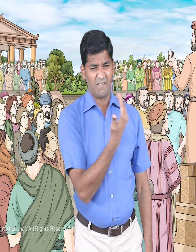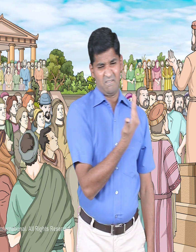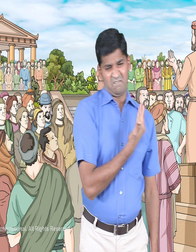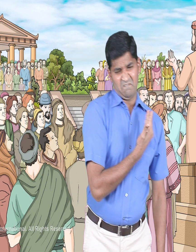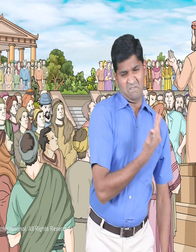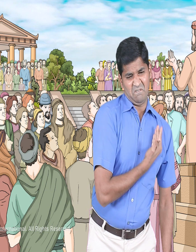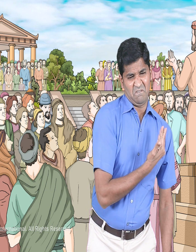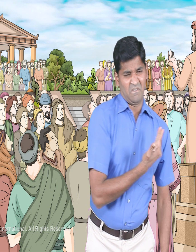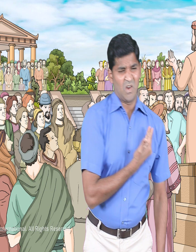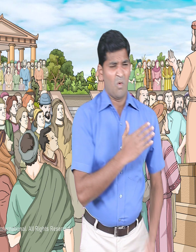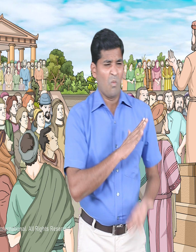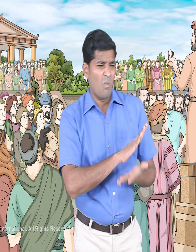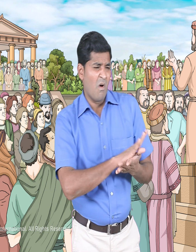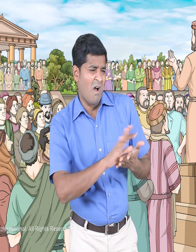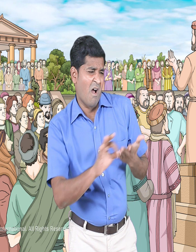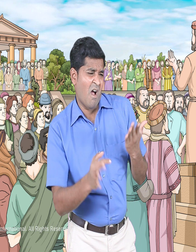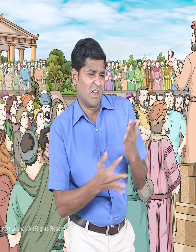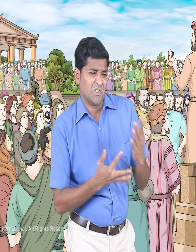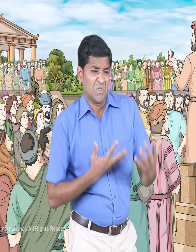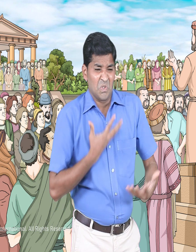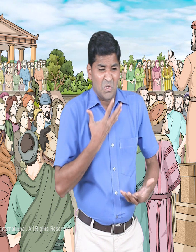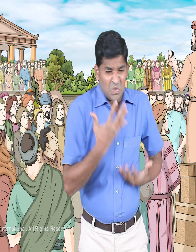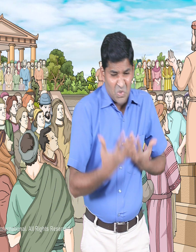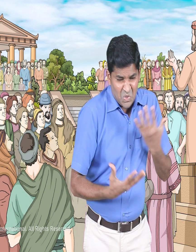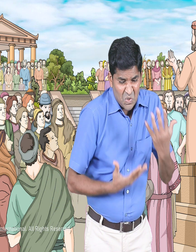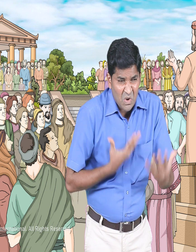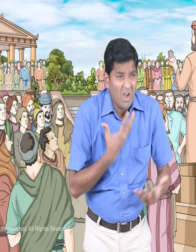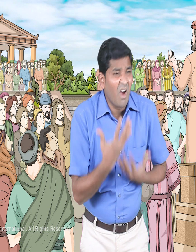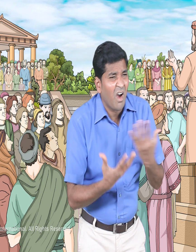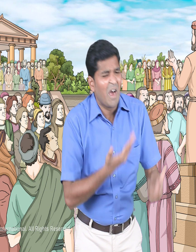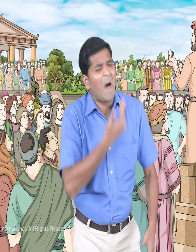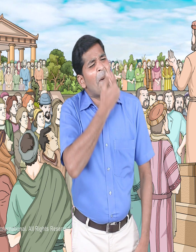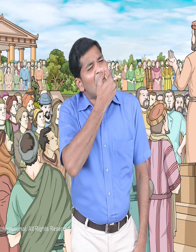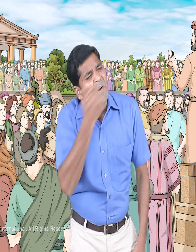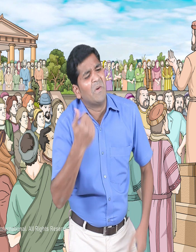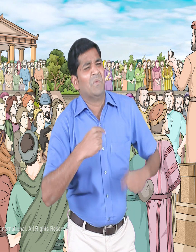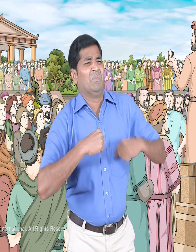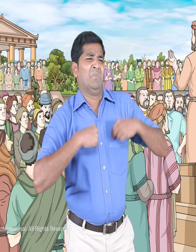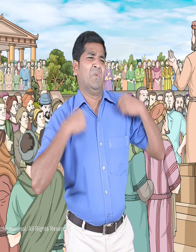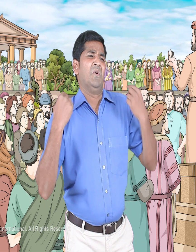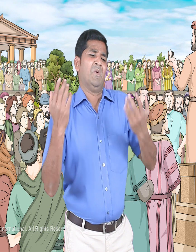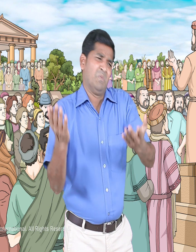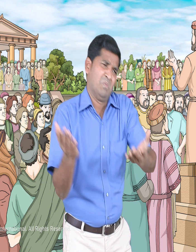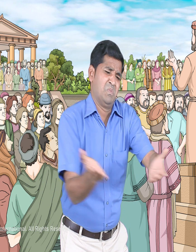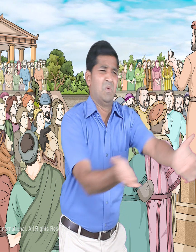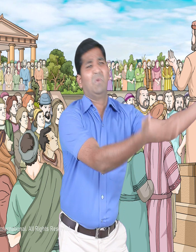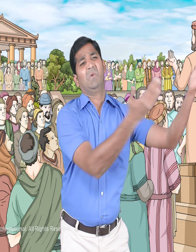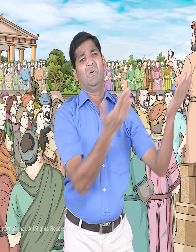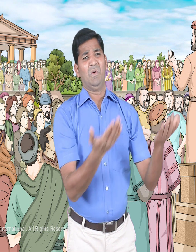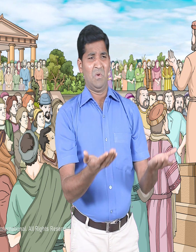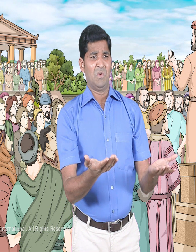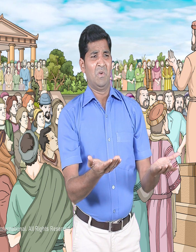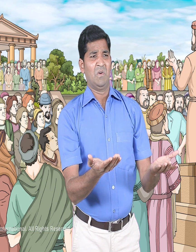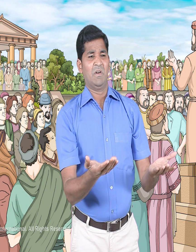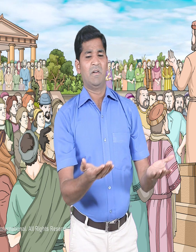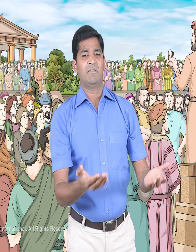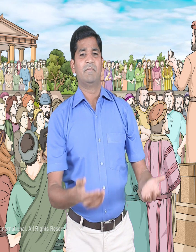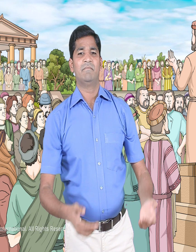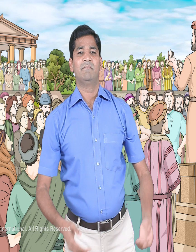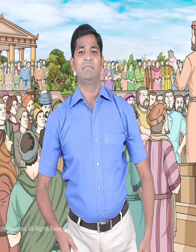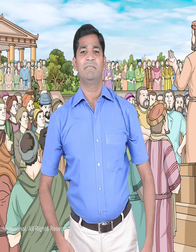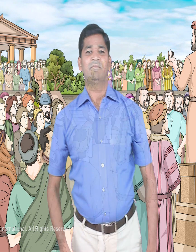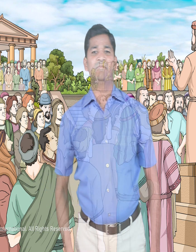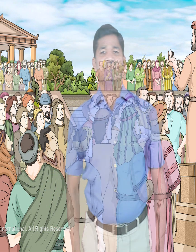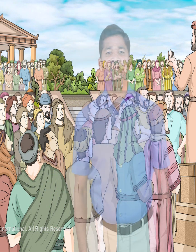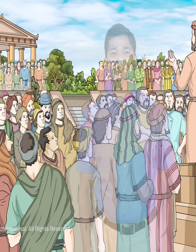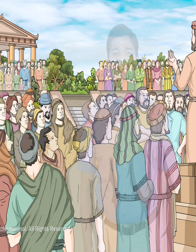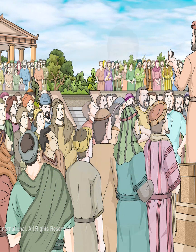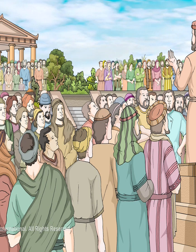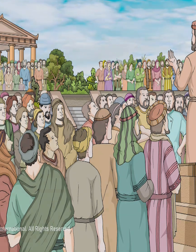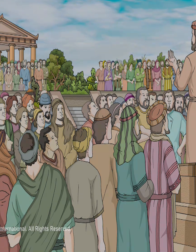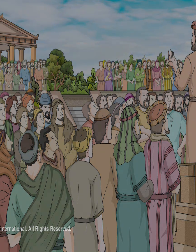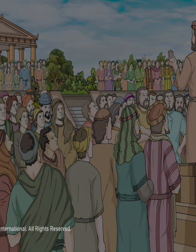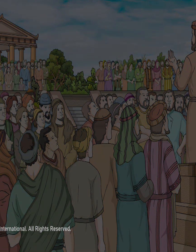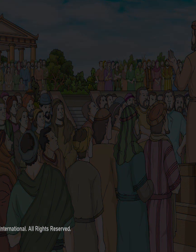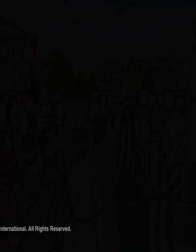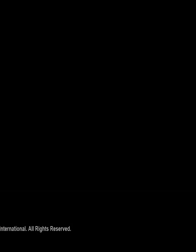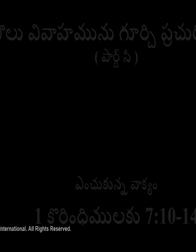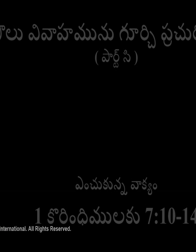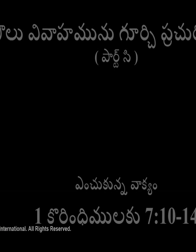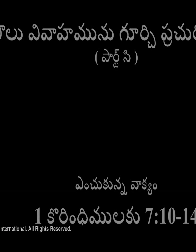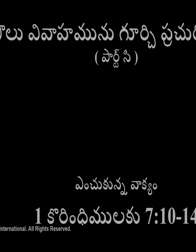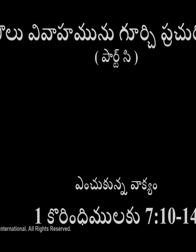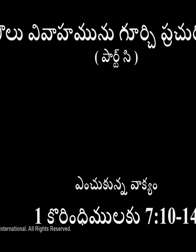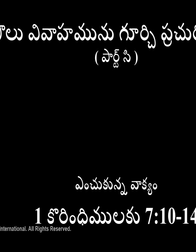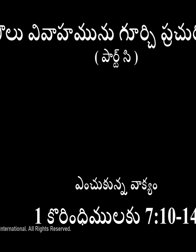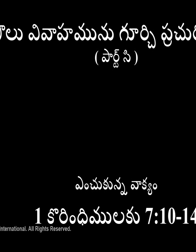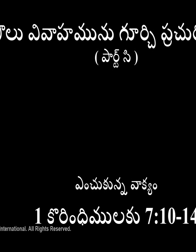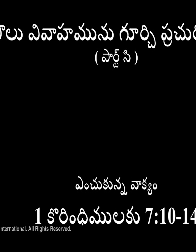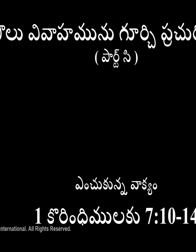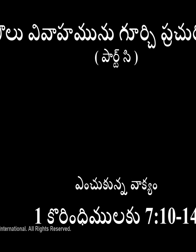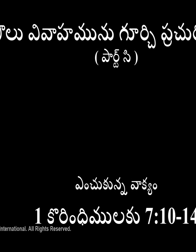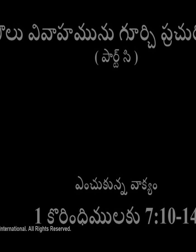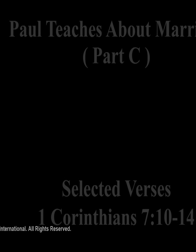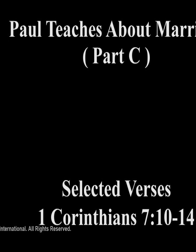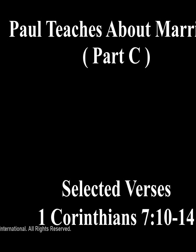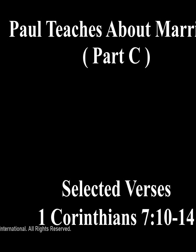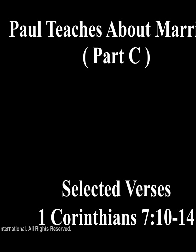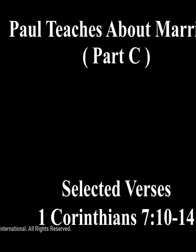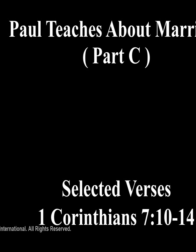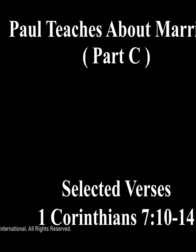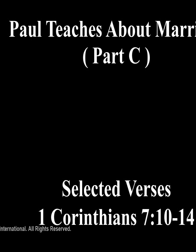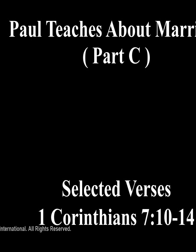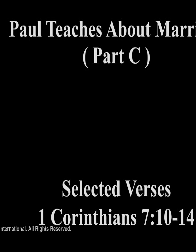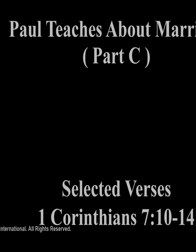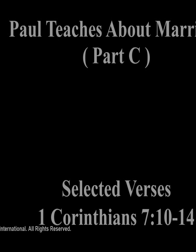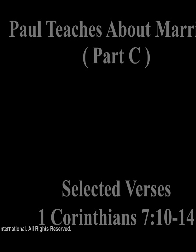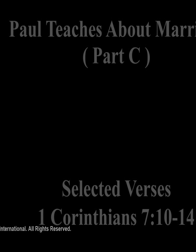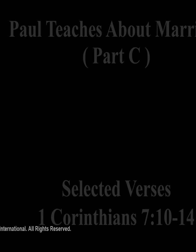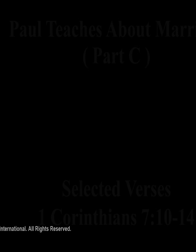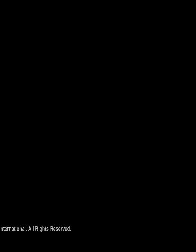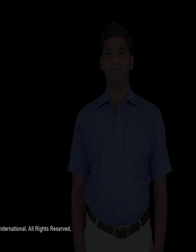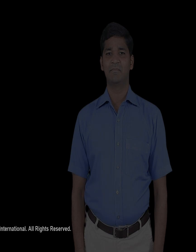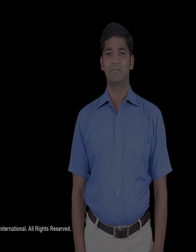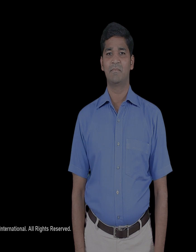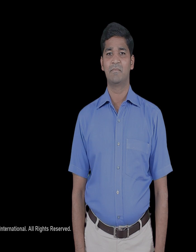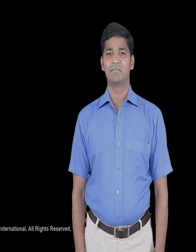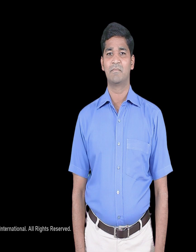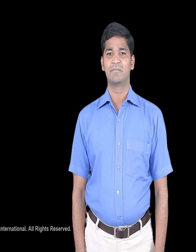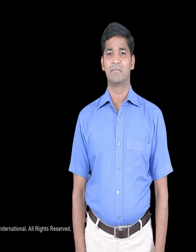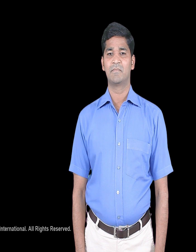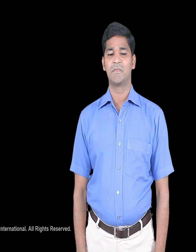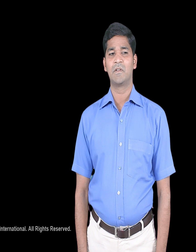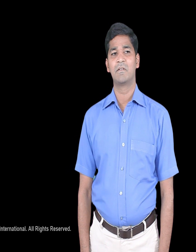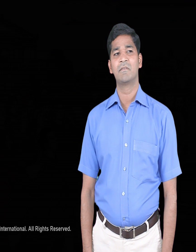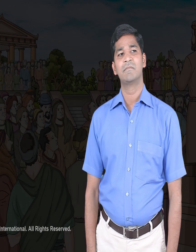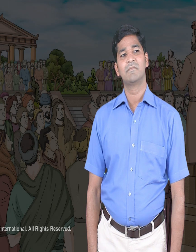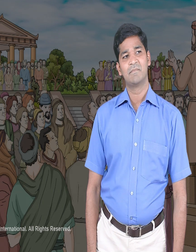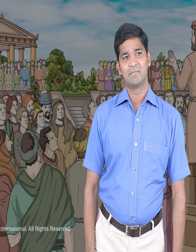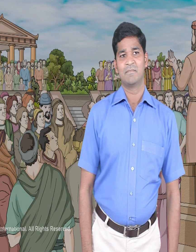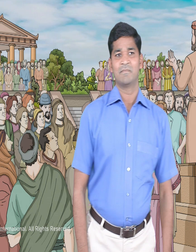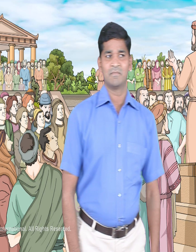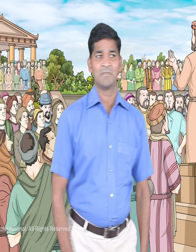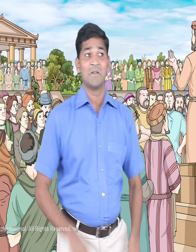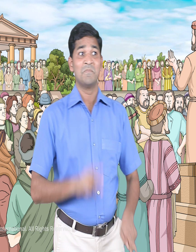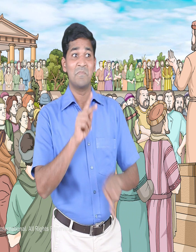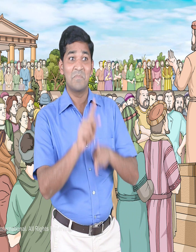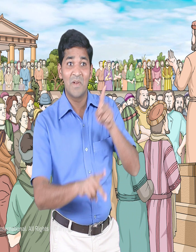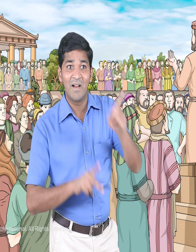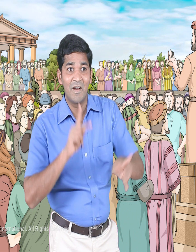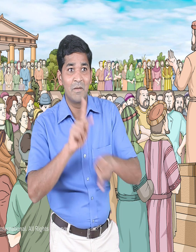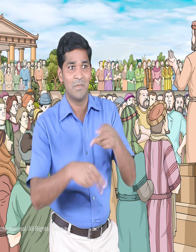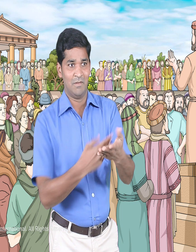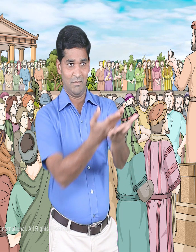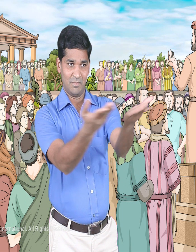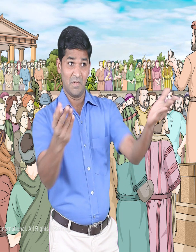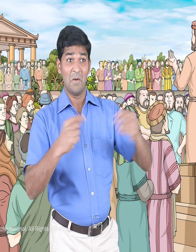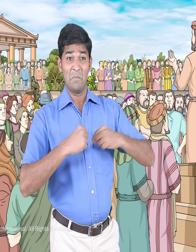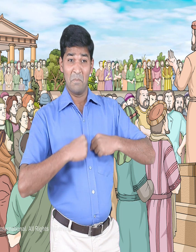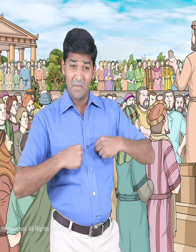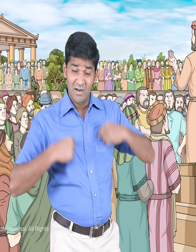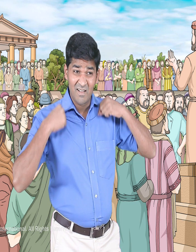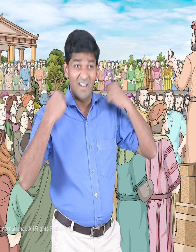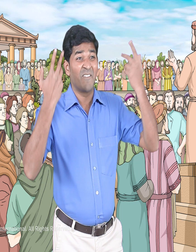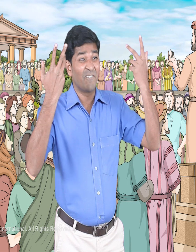For it is better to marry than to burn with passion.